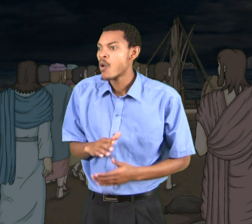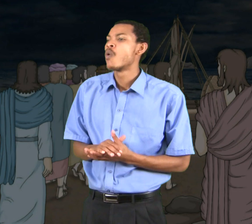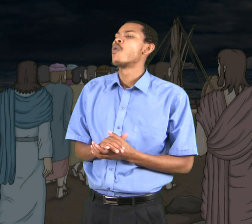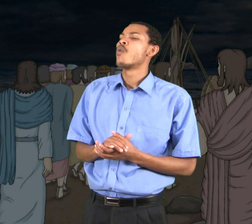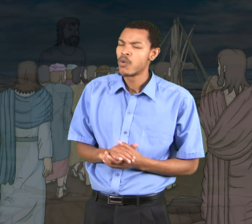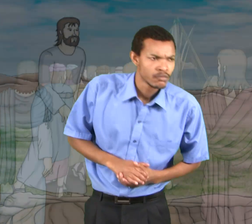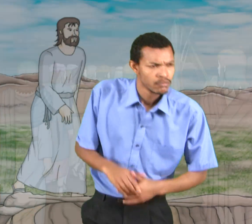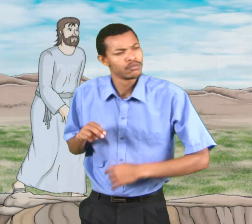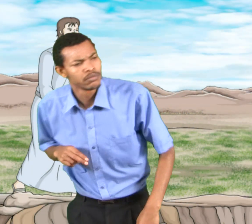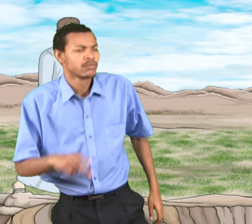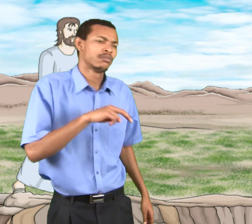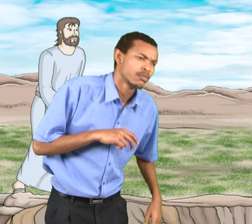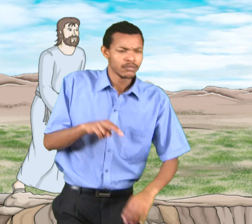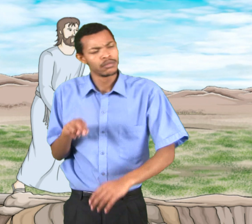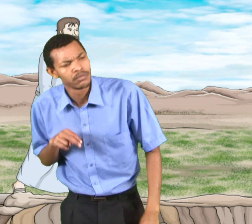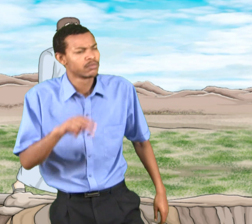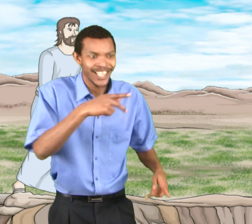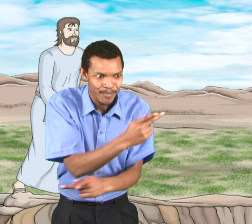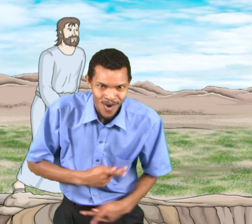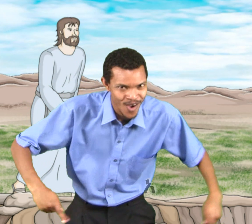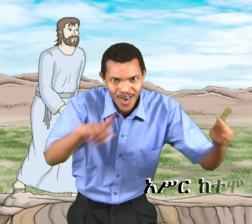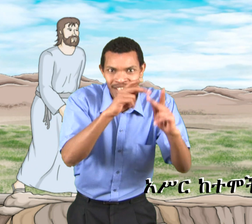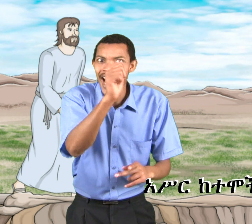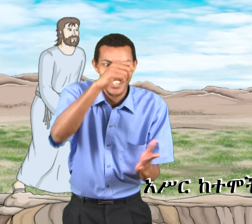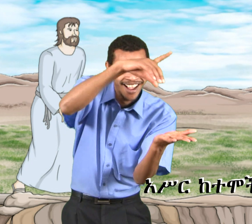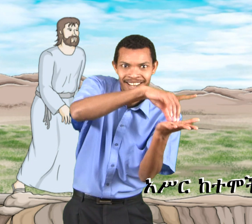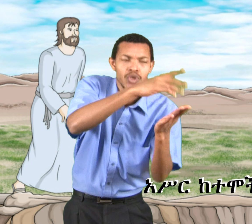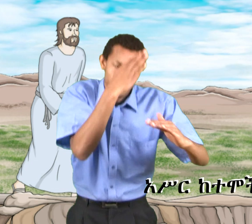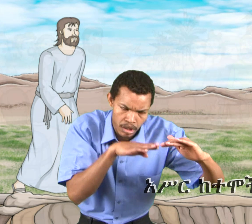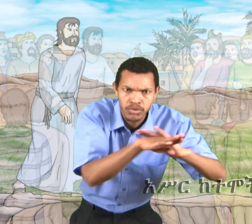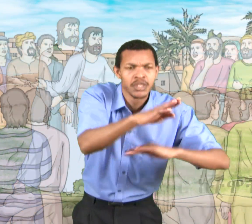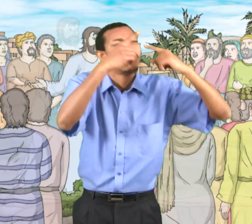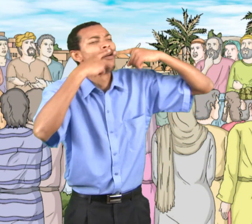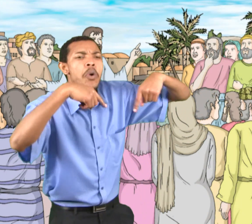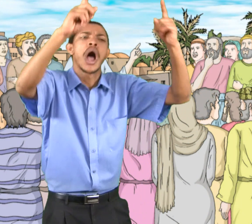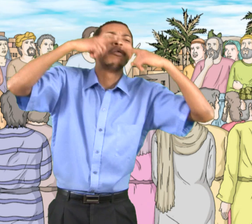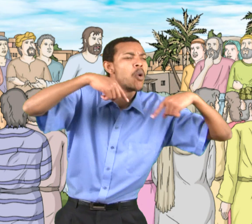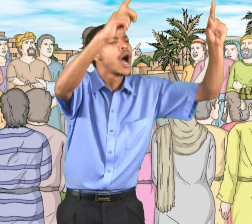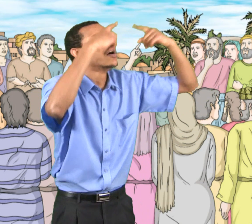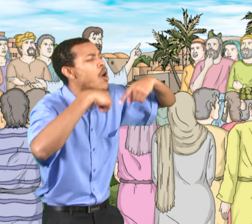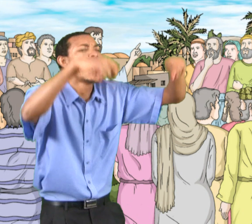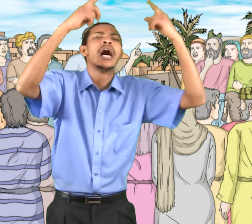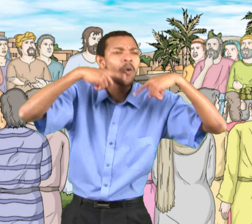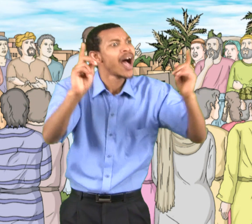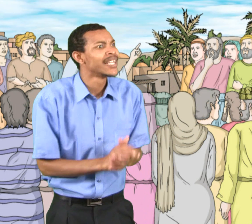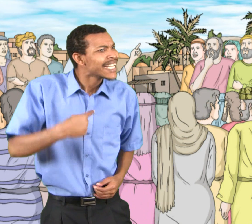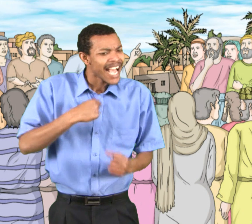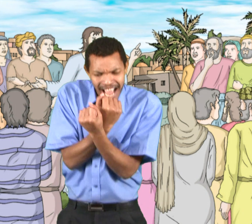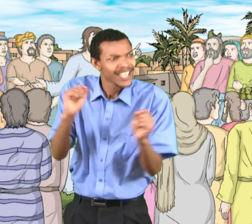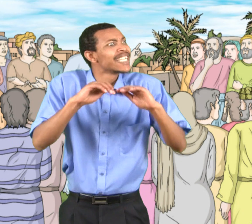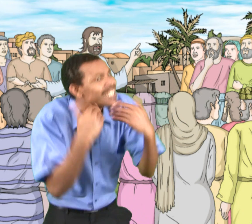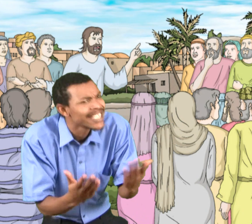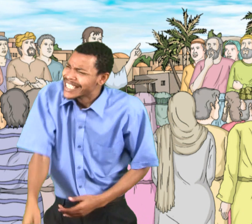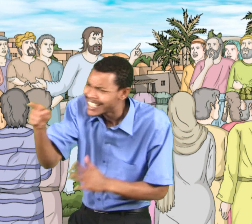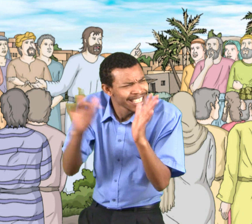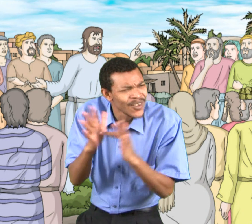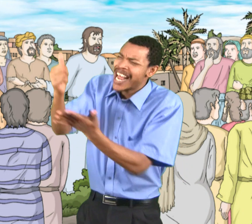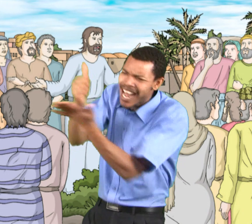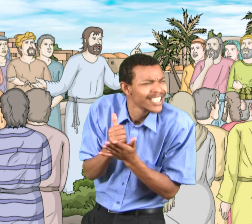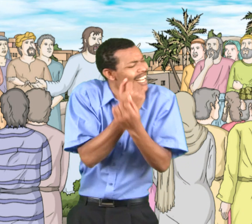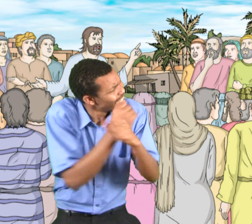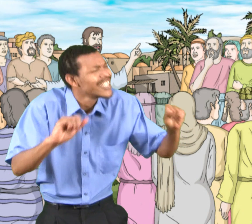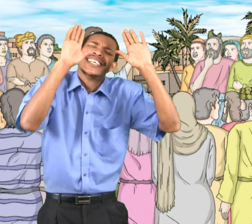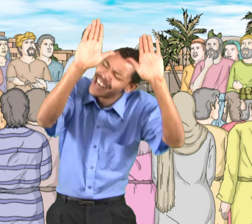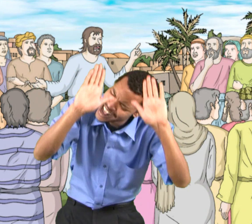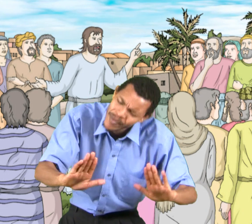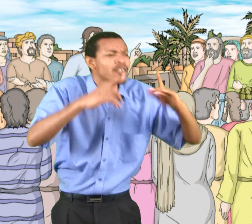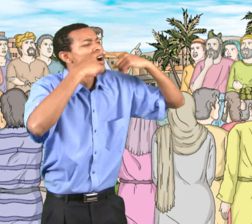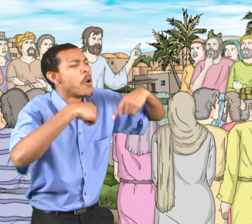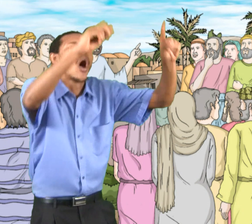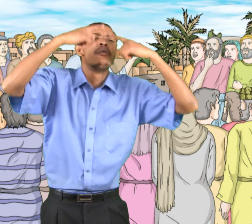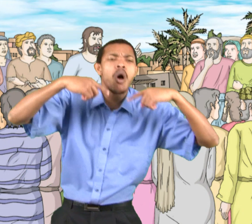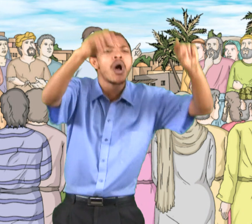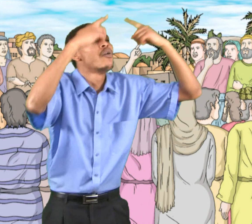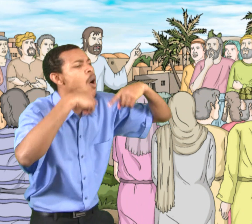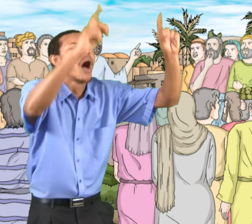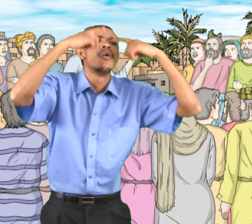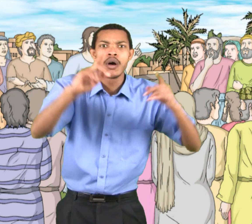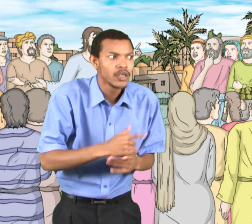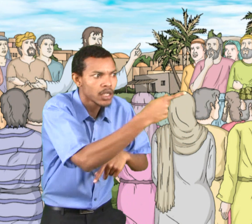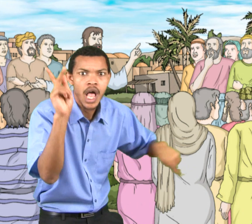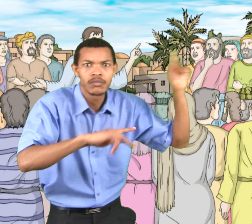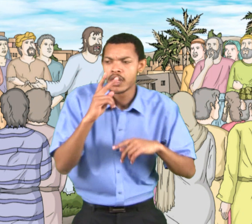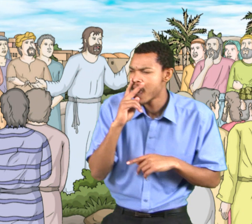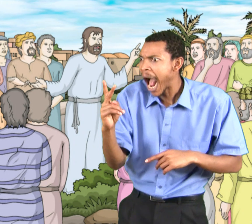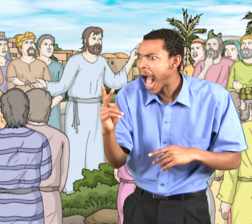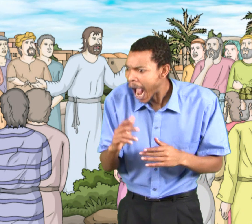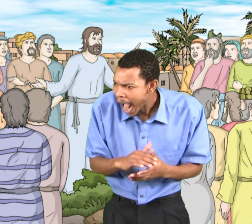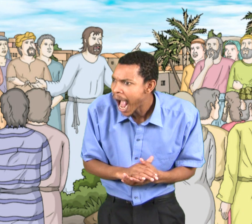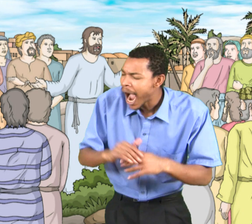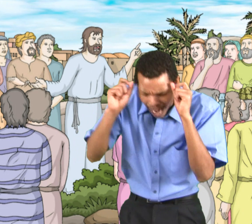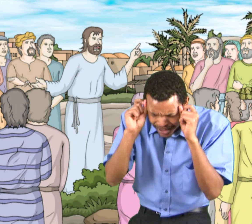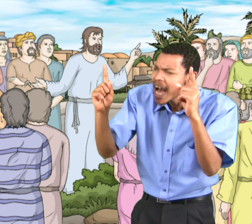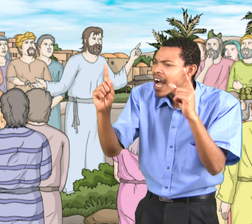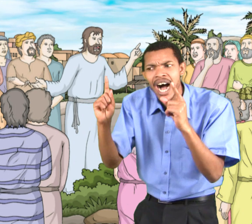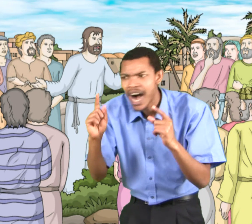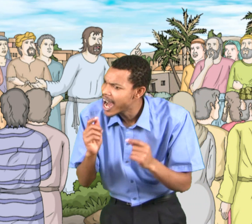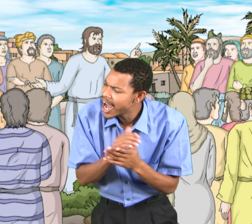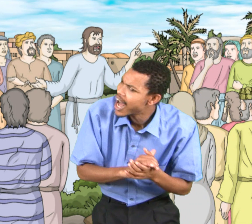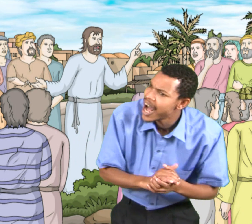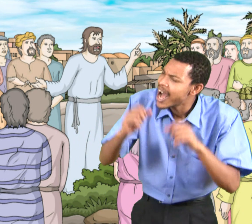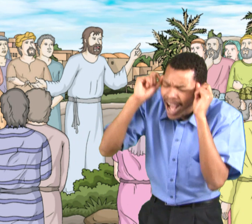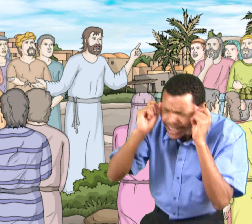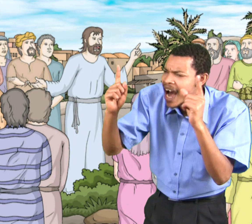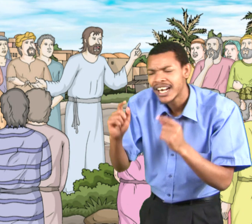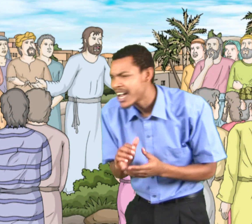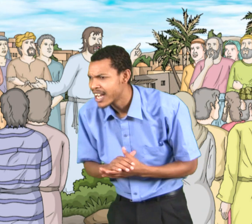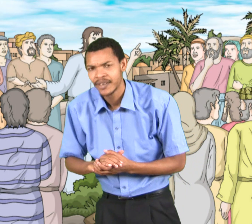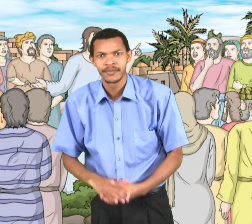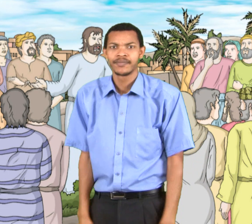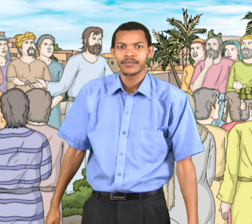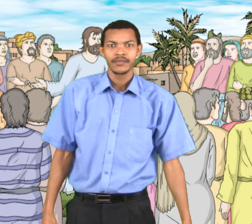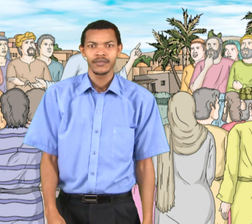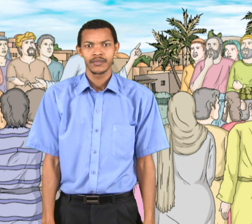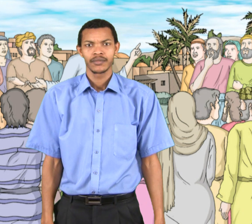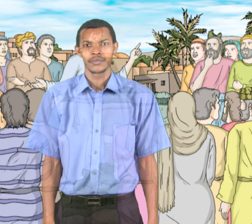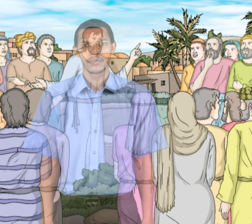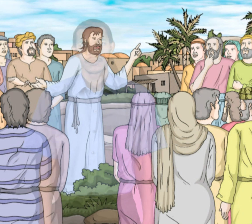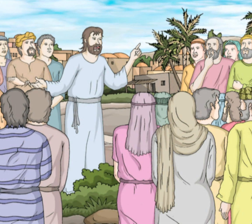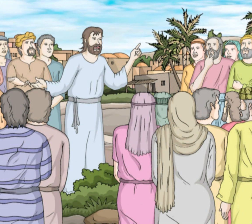So the man went away and began to proclaim throughout the Decapolis how much Jesus had done for him.